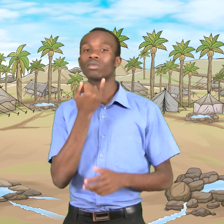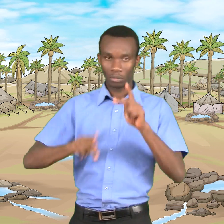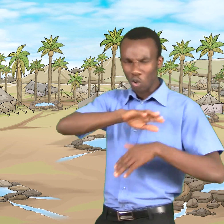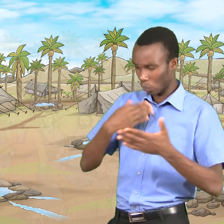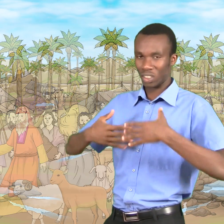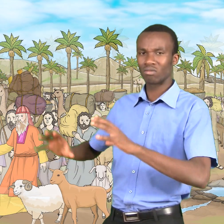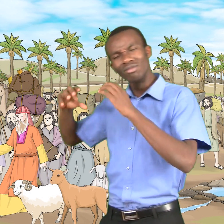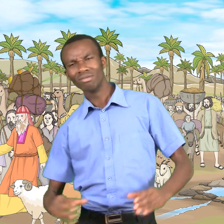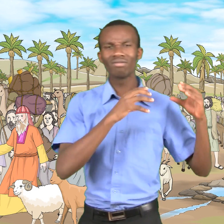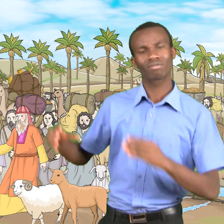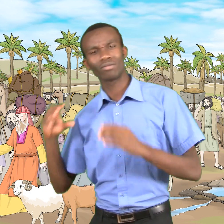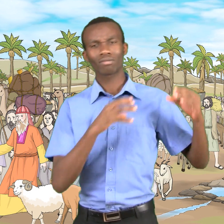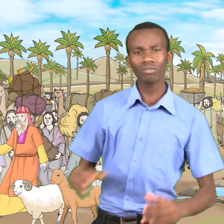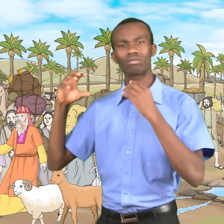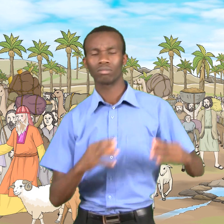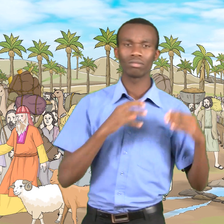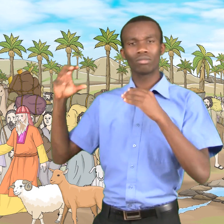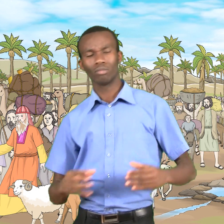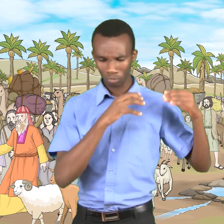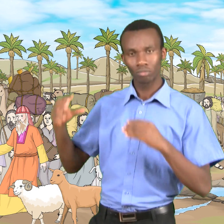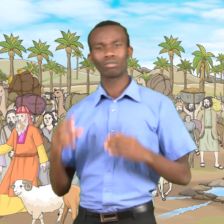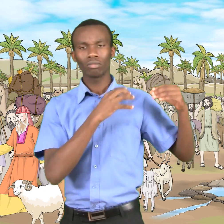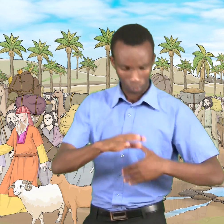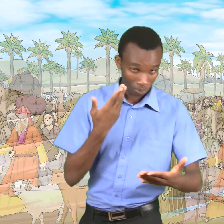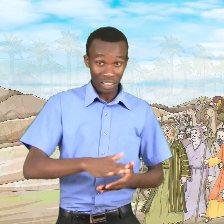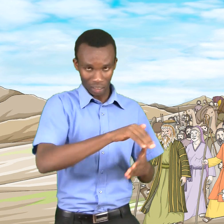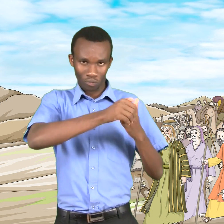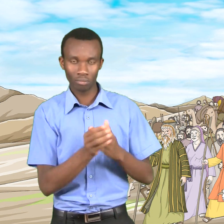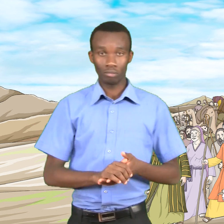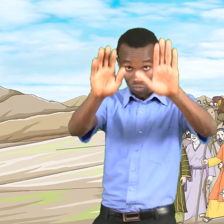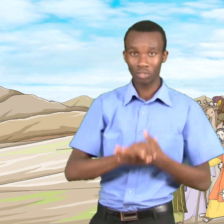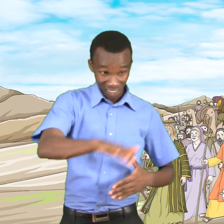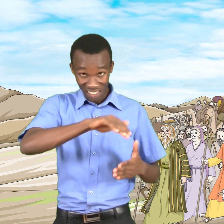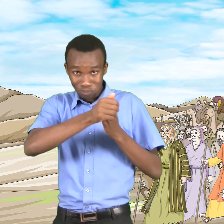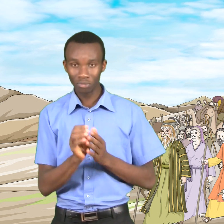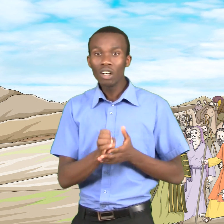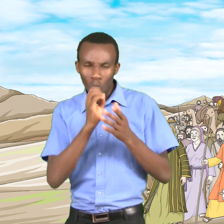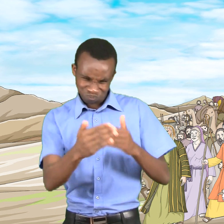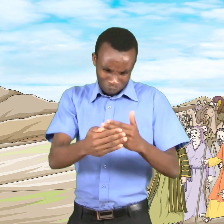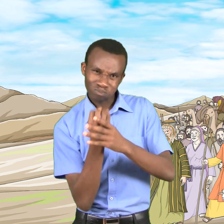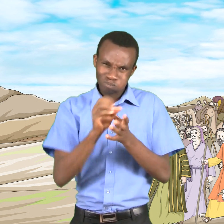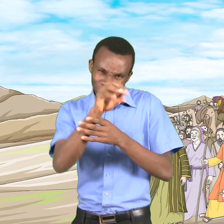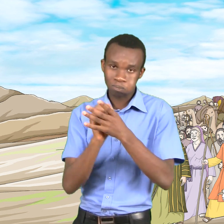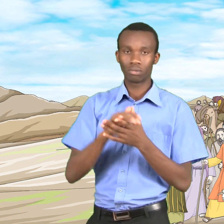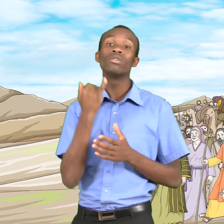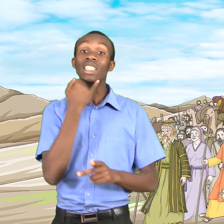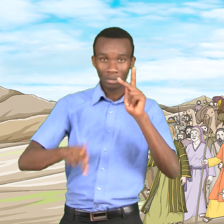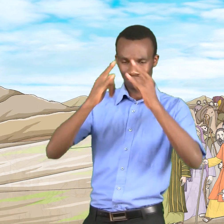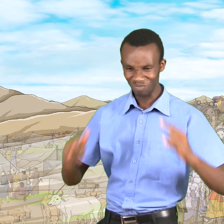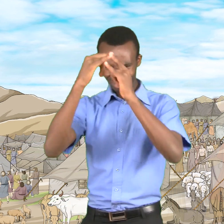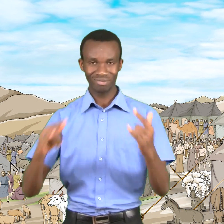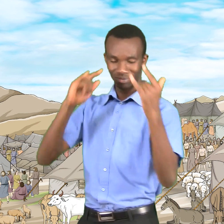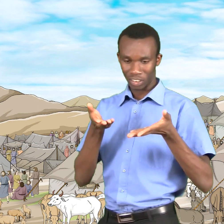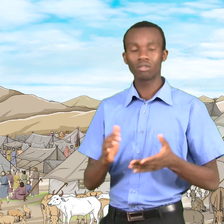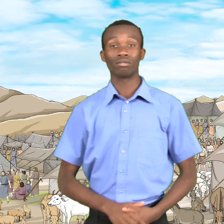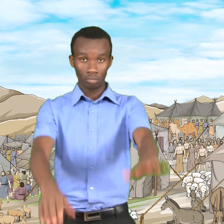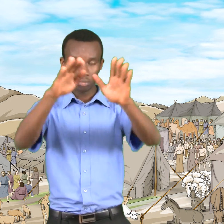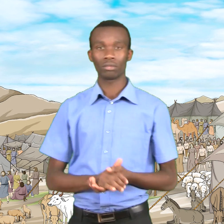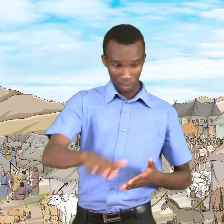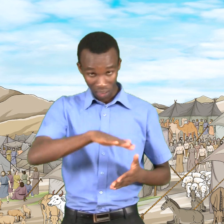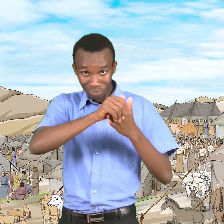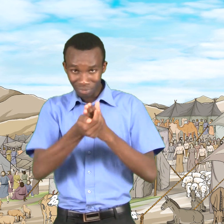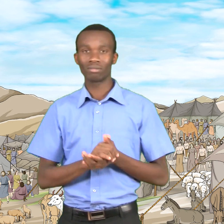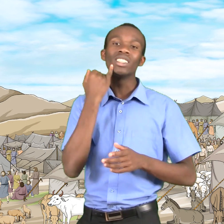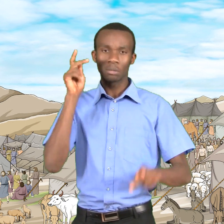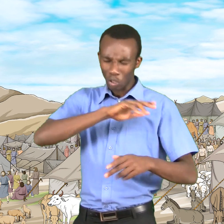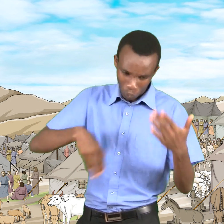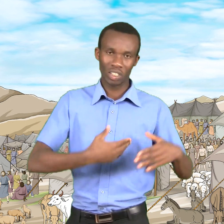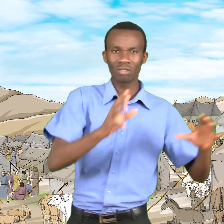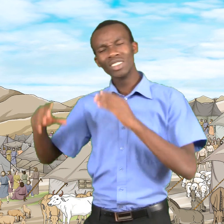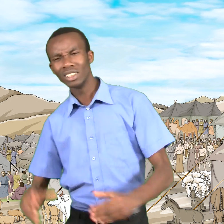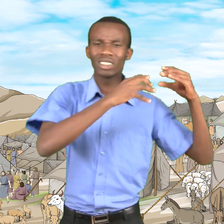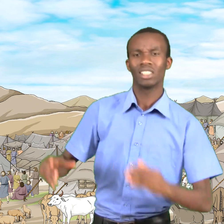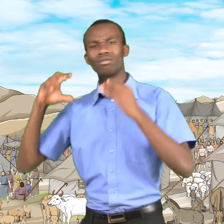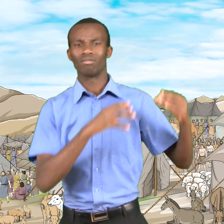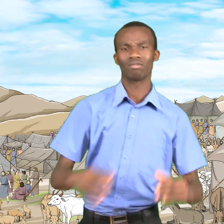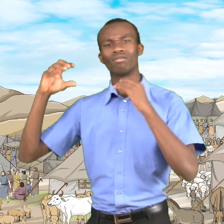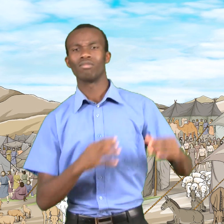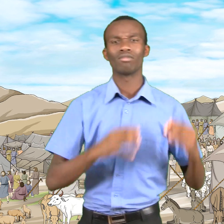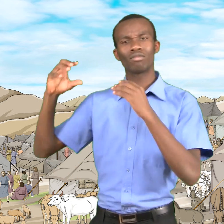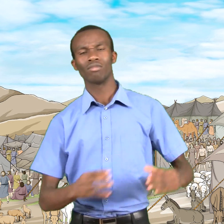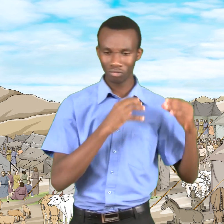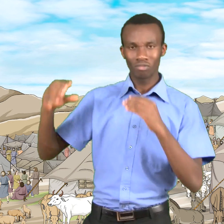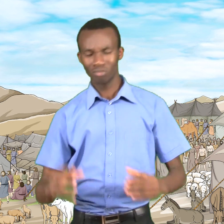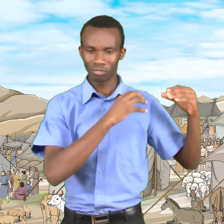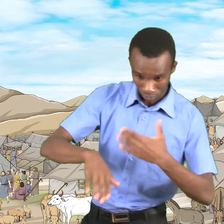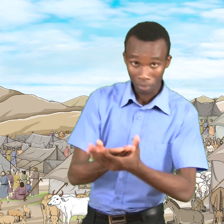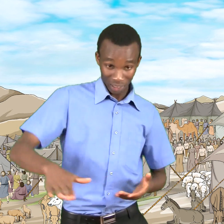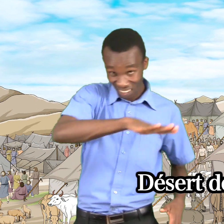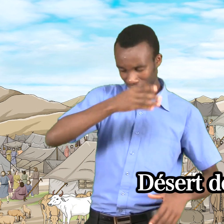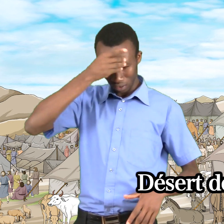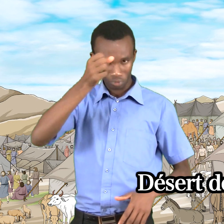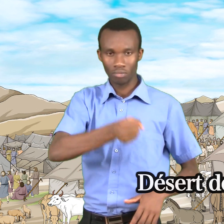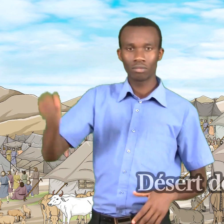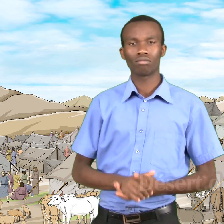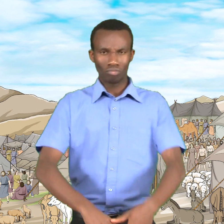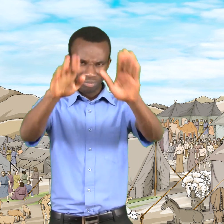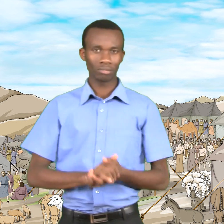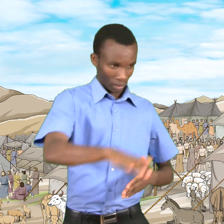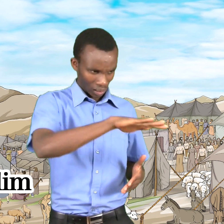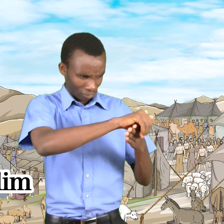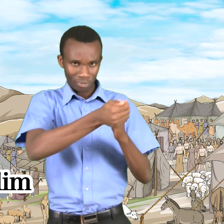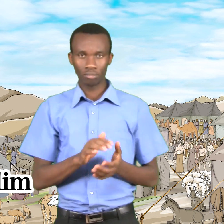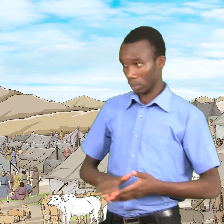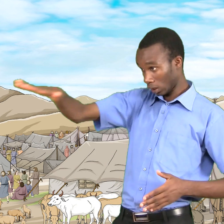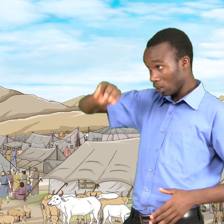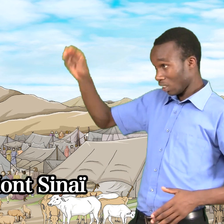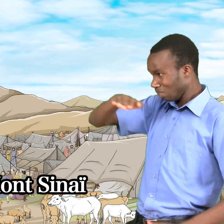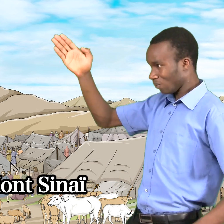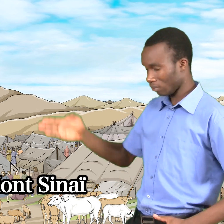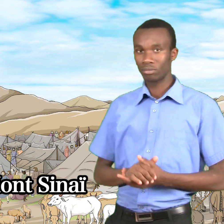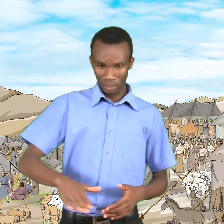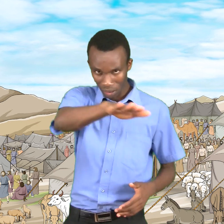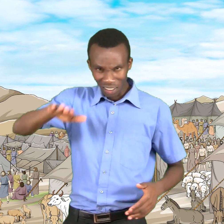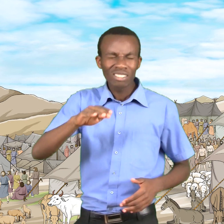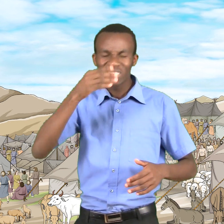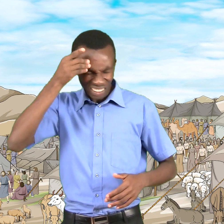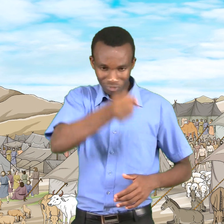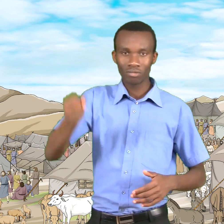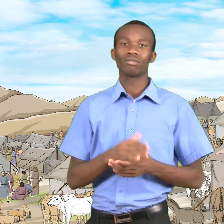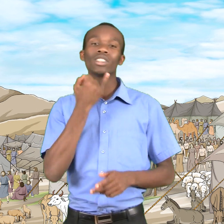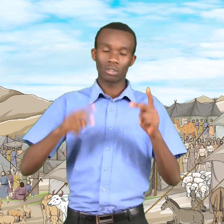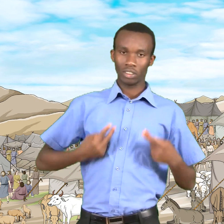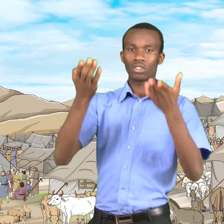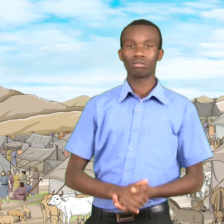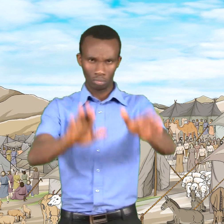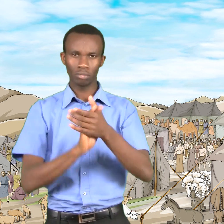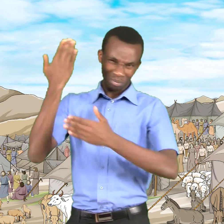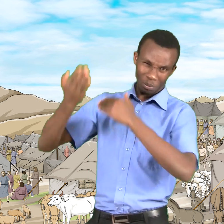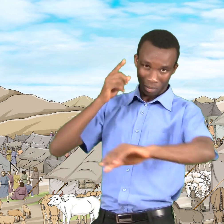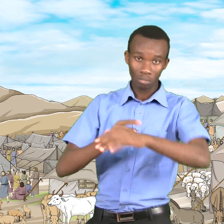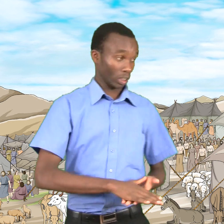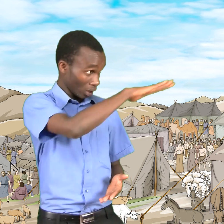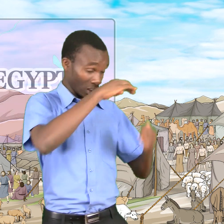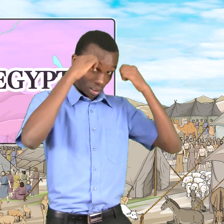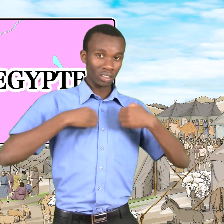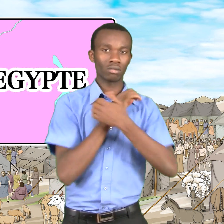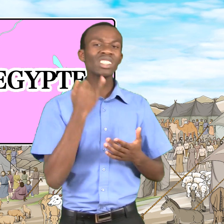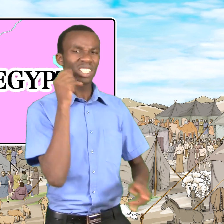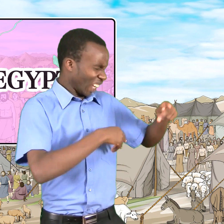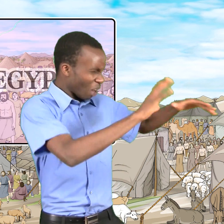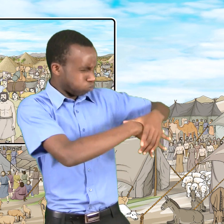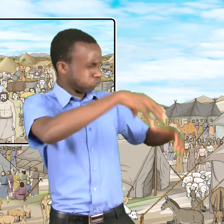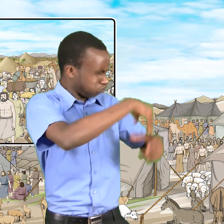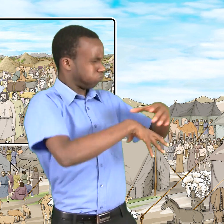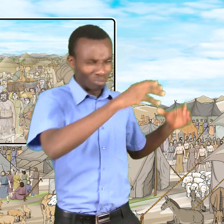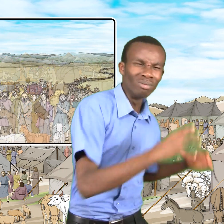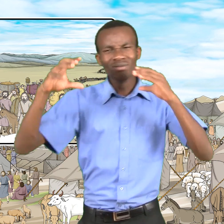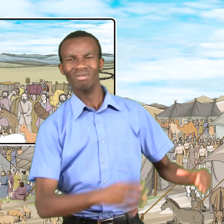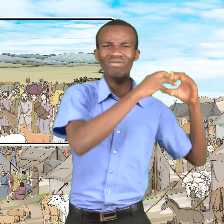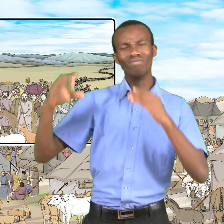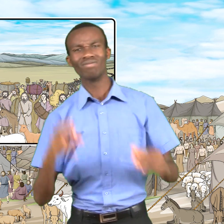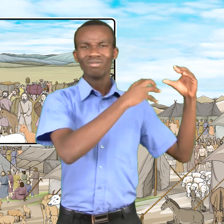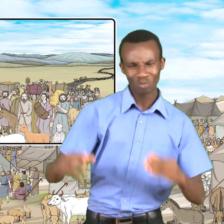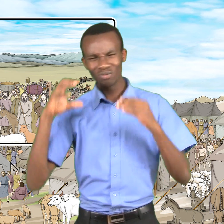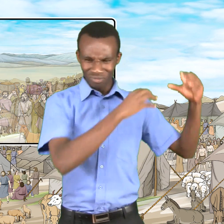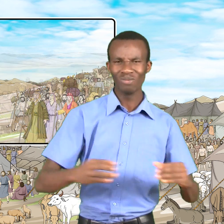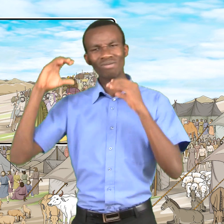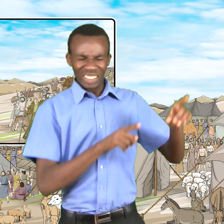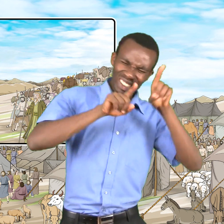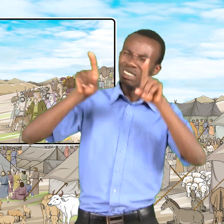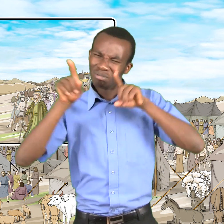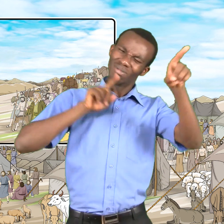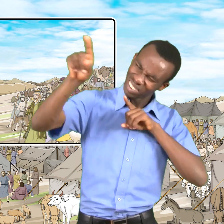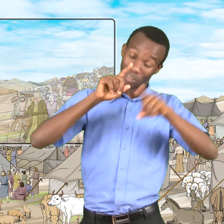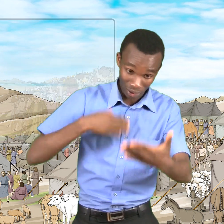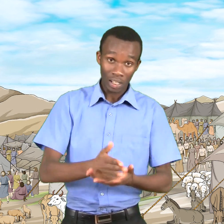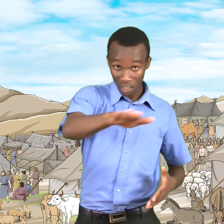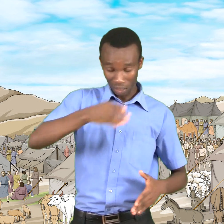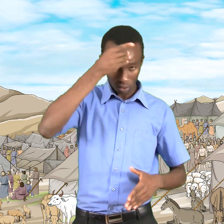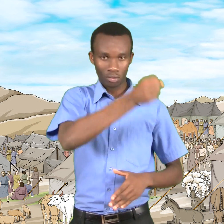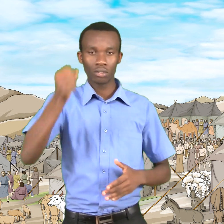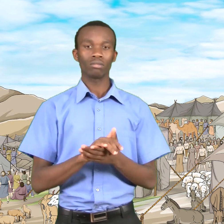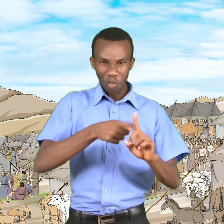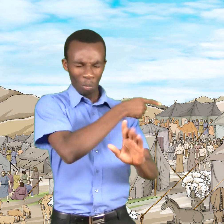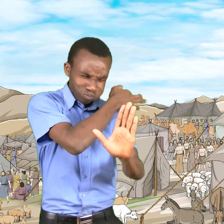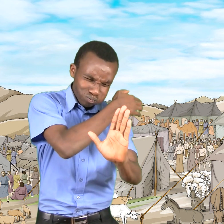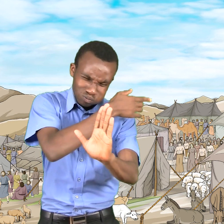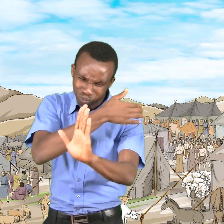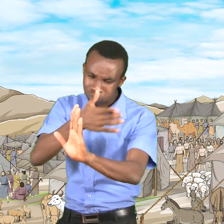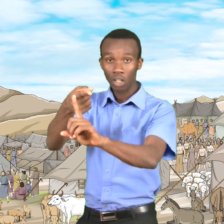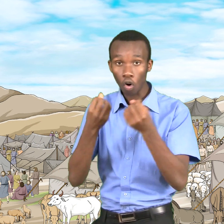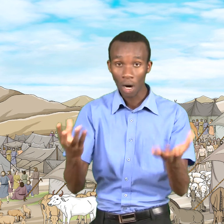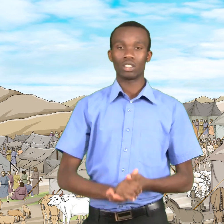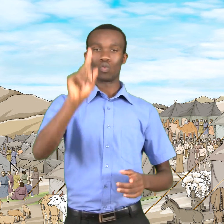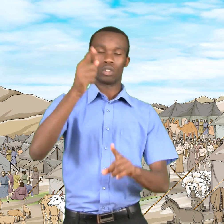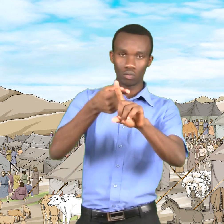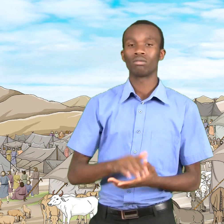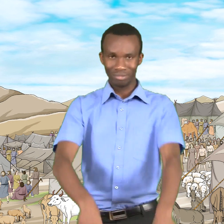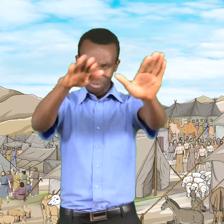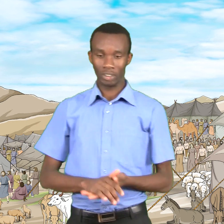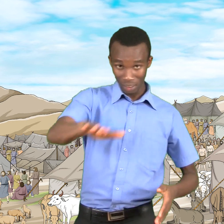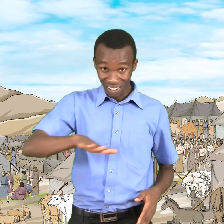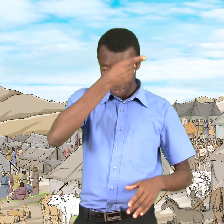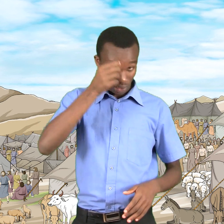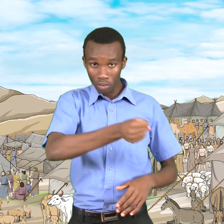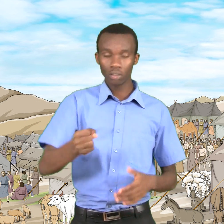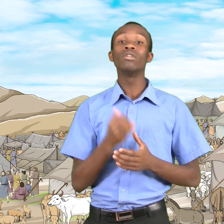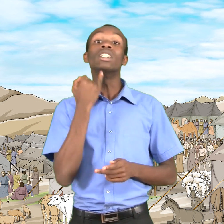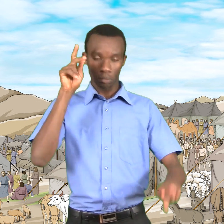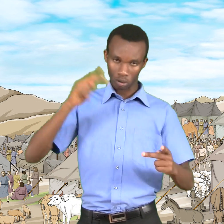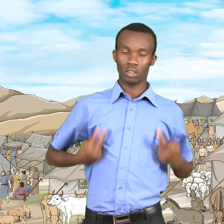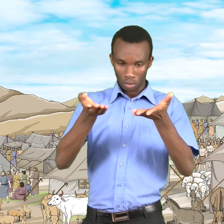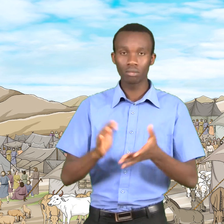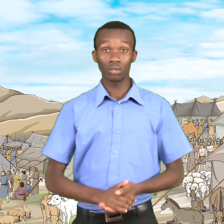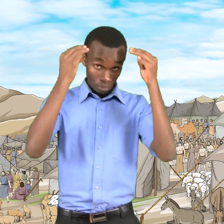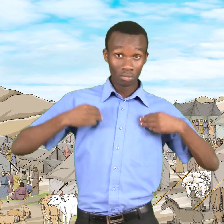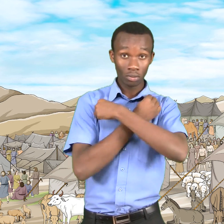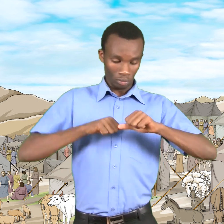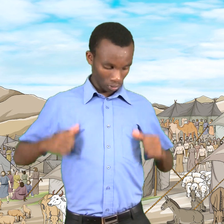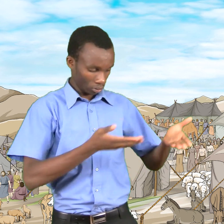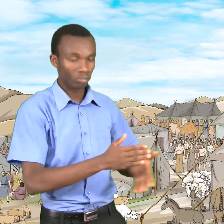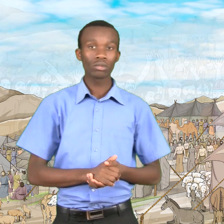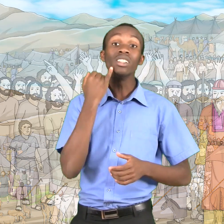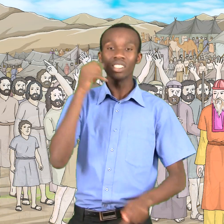On the fifteenth day of the second month after they had left the land of Egypt, the whole congregation of Israel set out from Elim and came to the Desert of Sin, which is between Elim and Sinai.